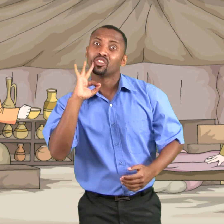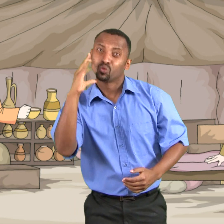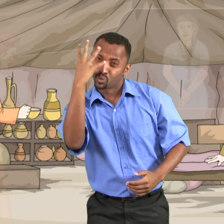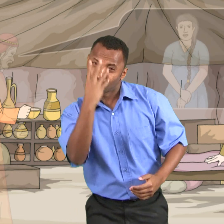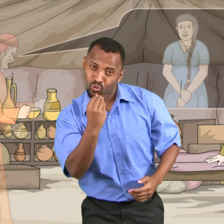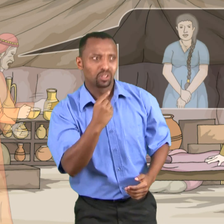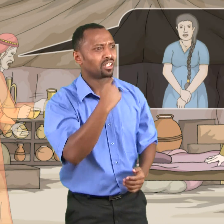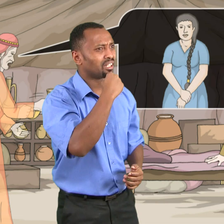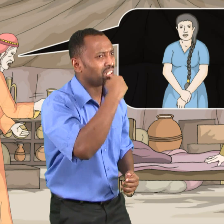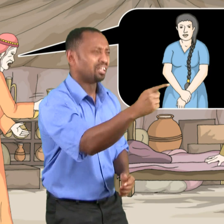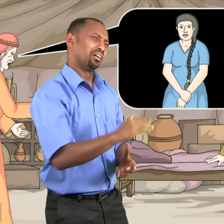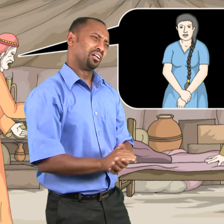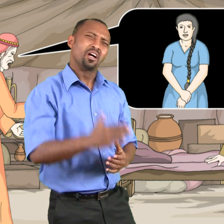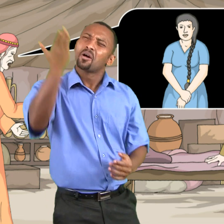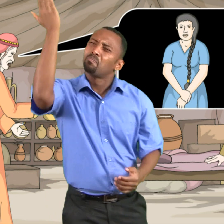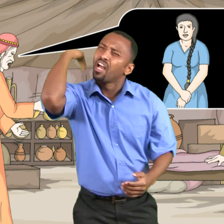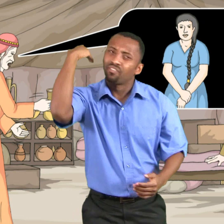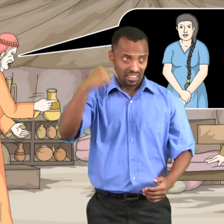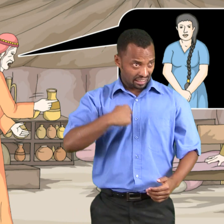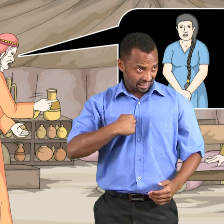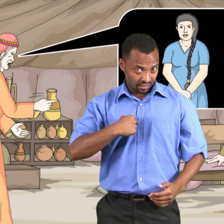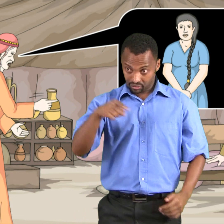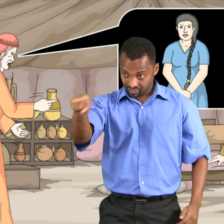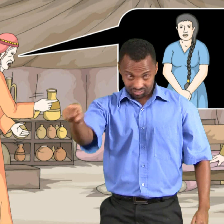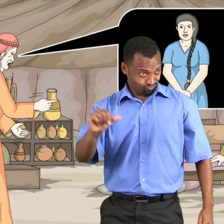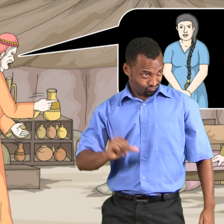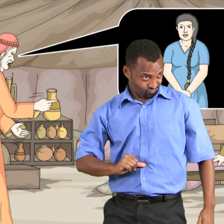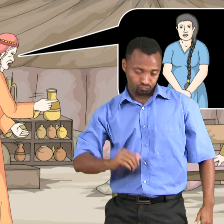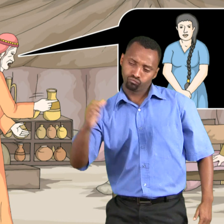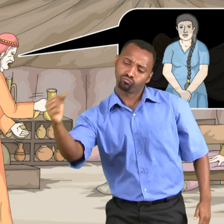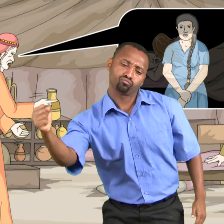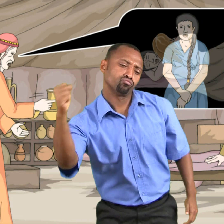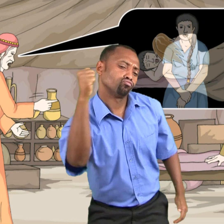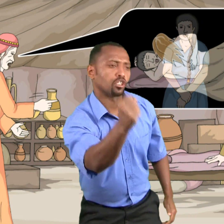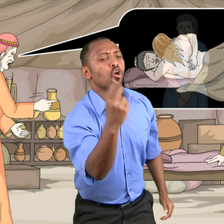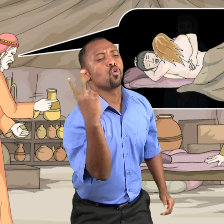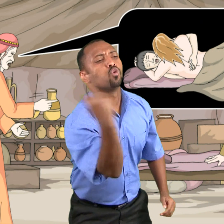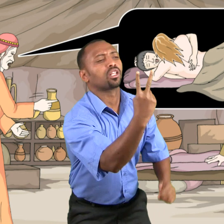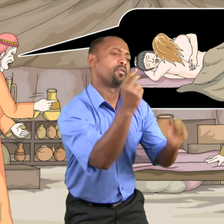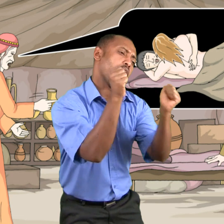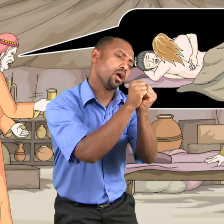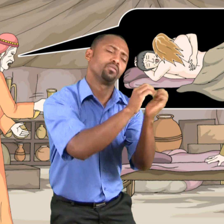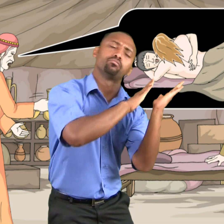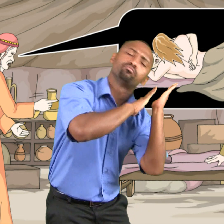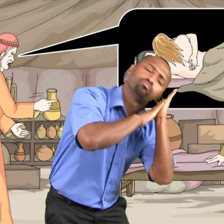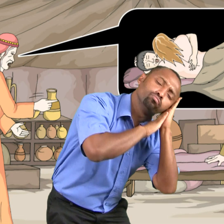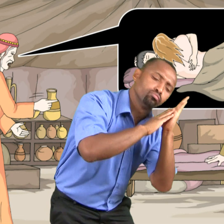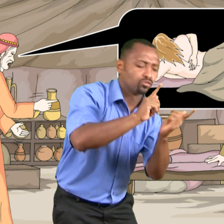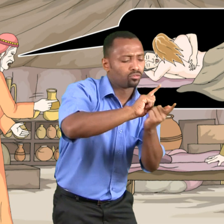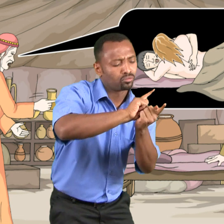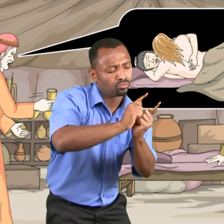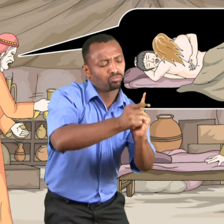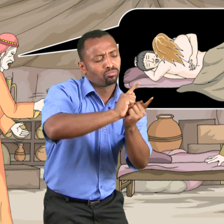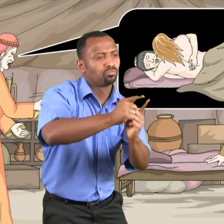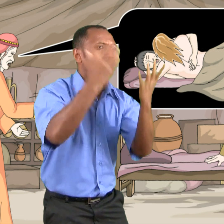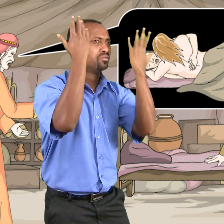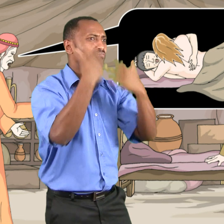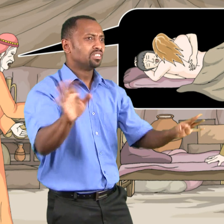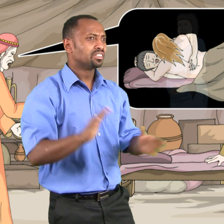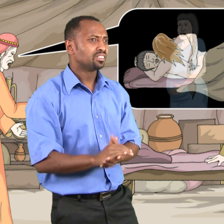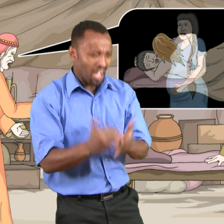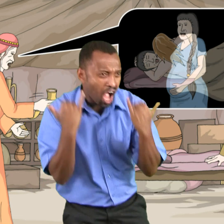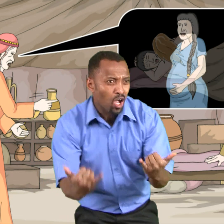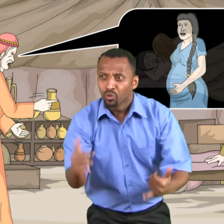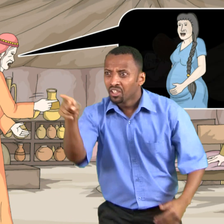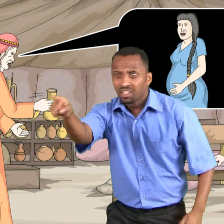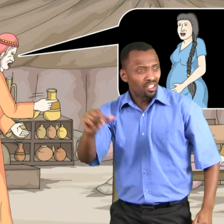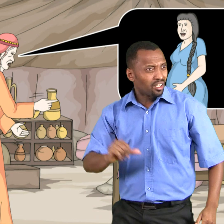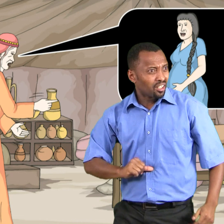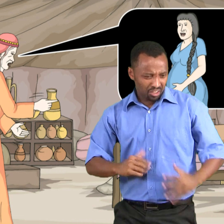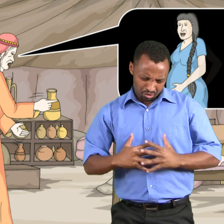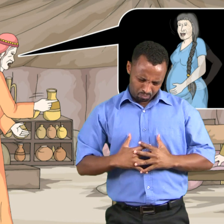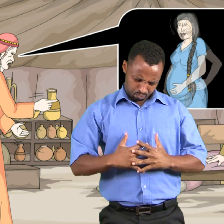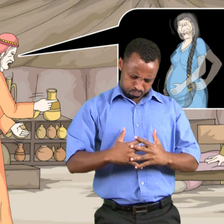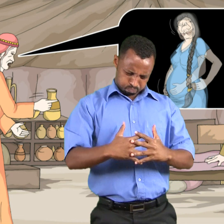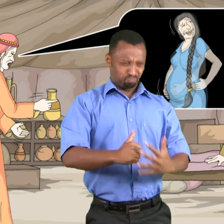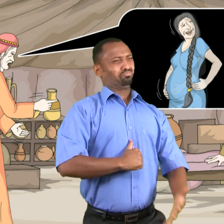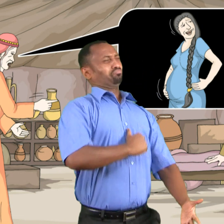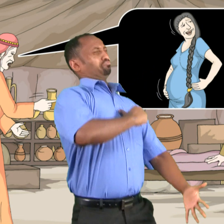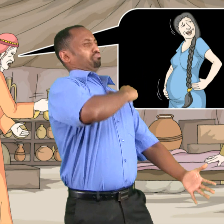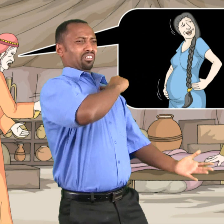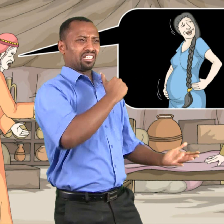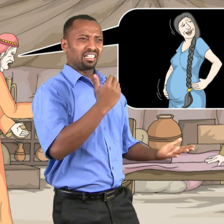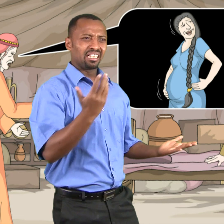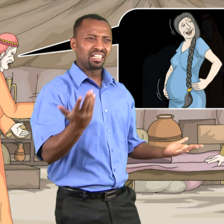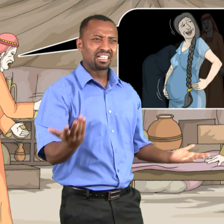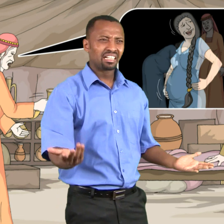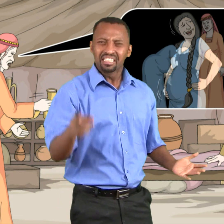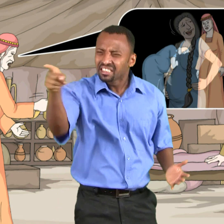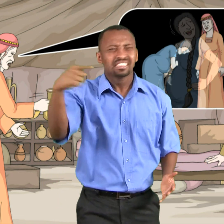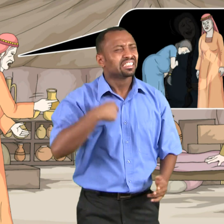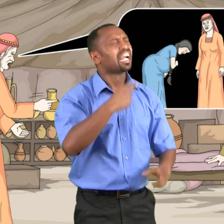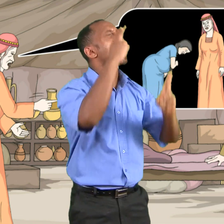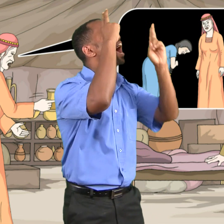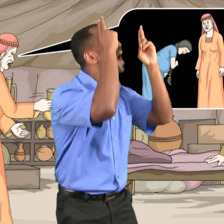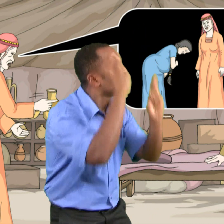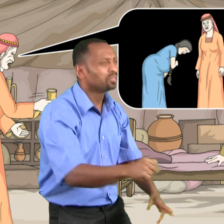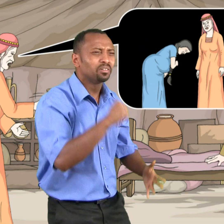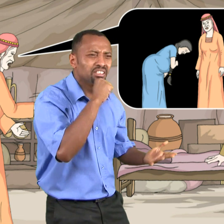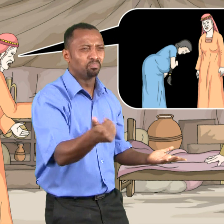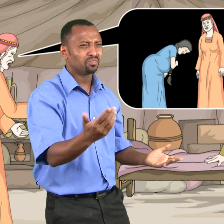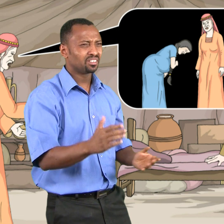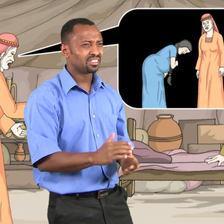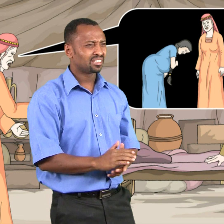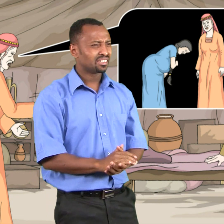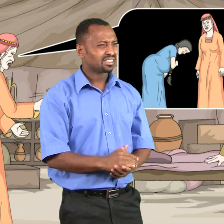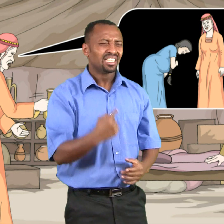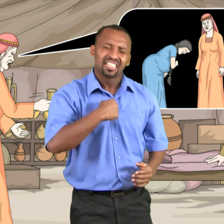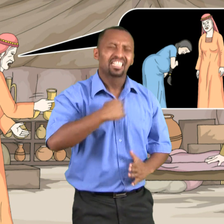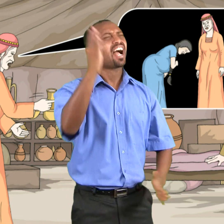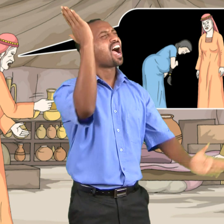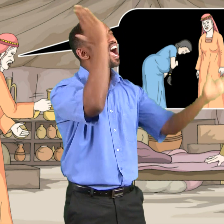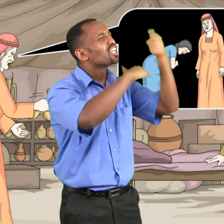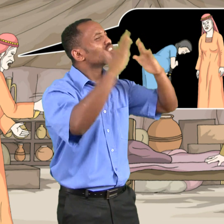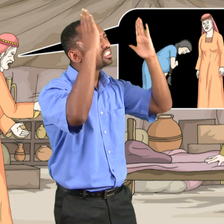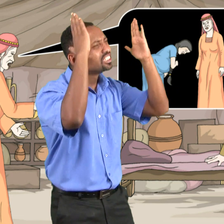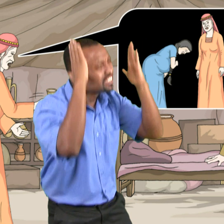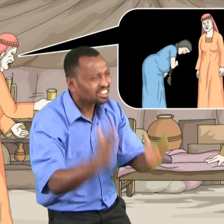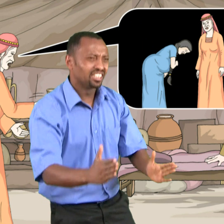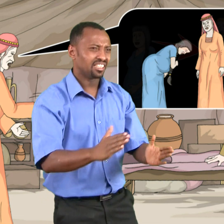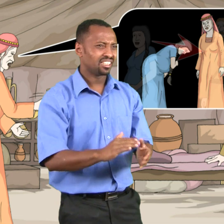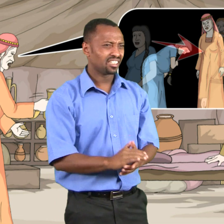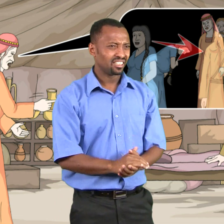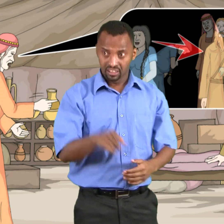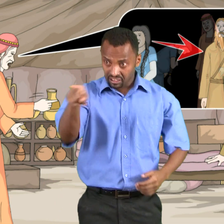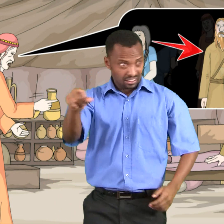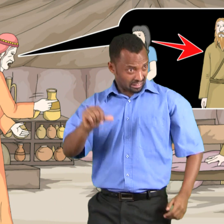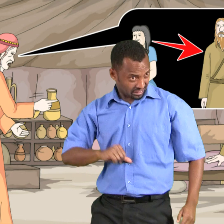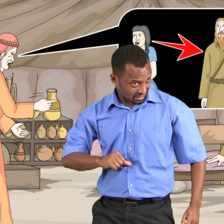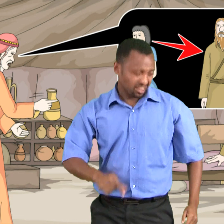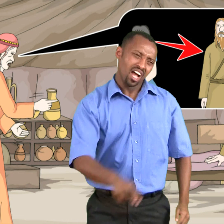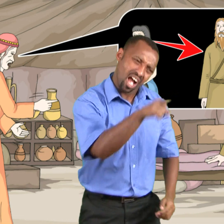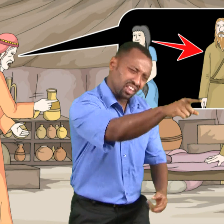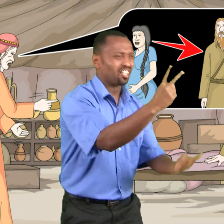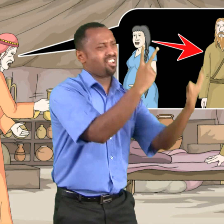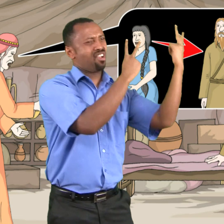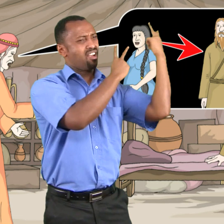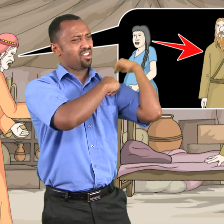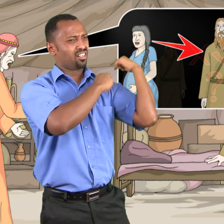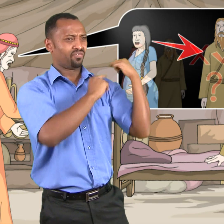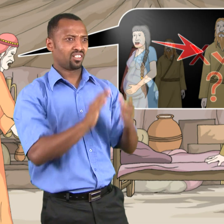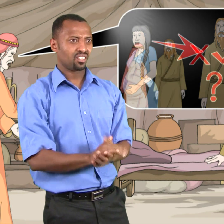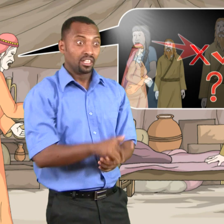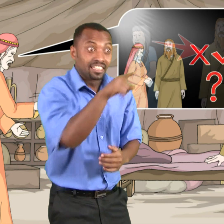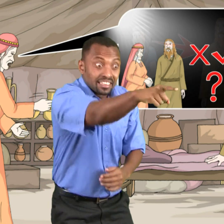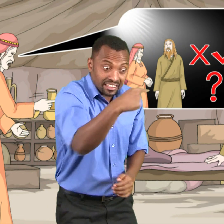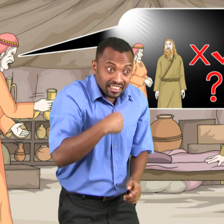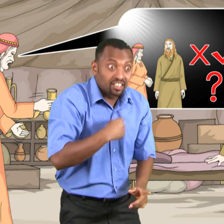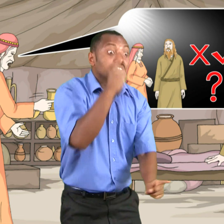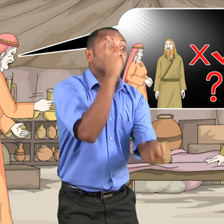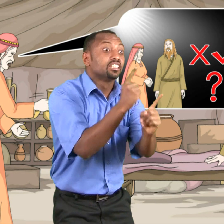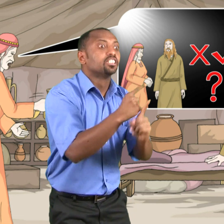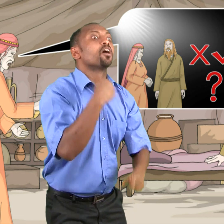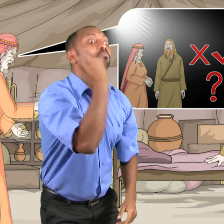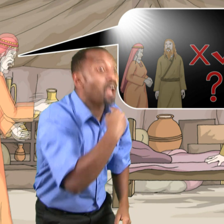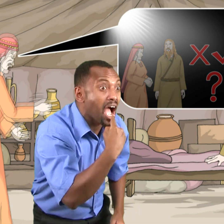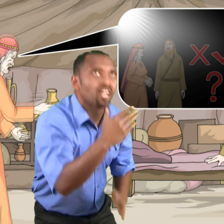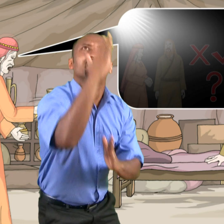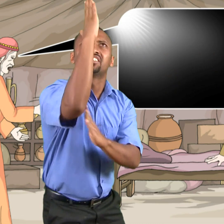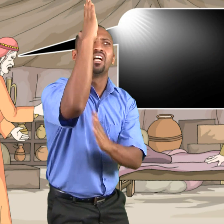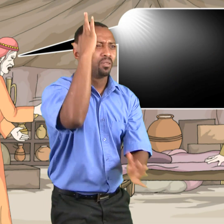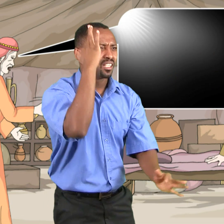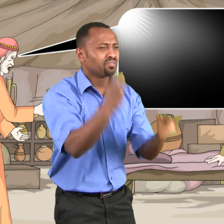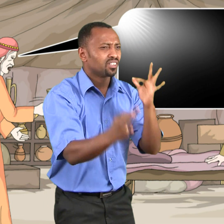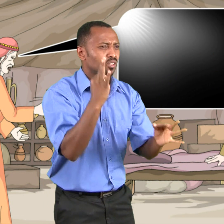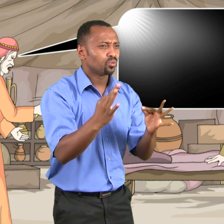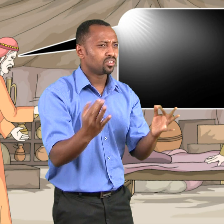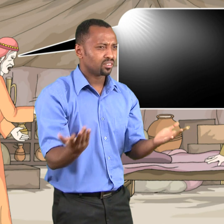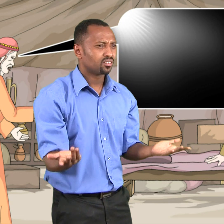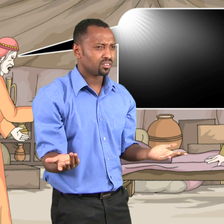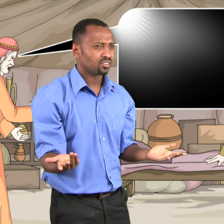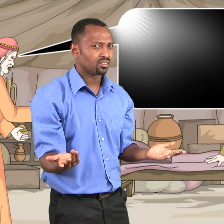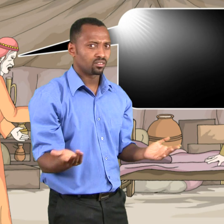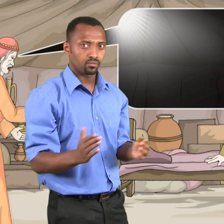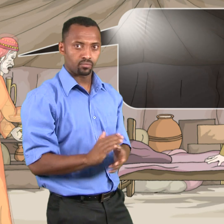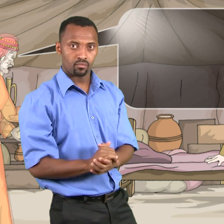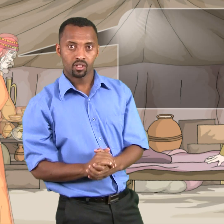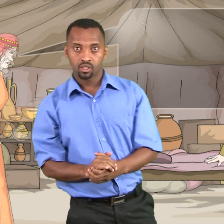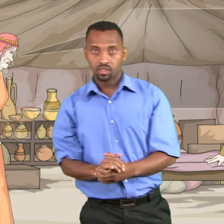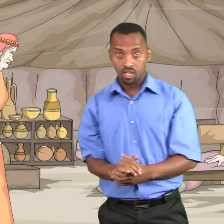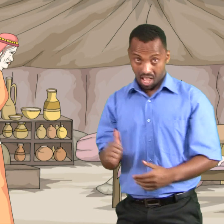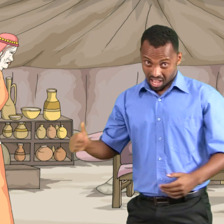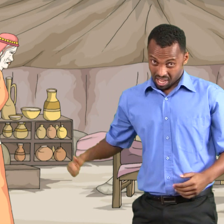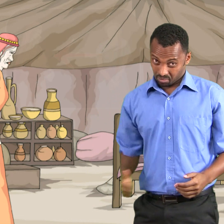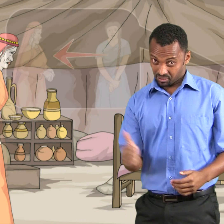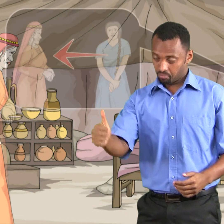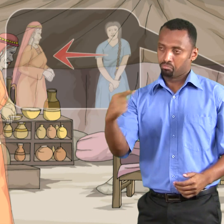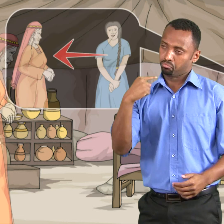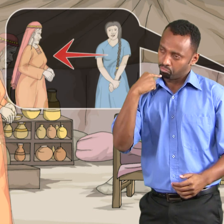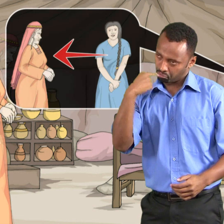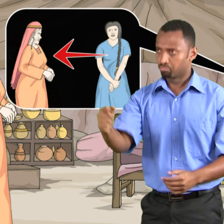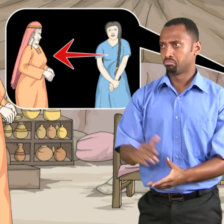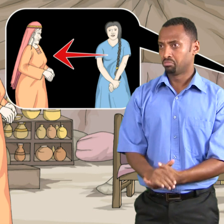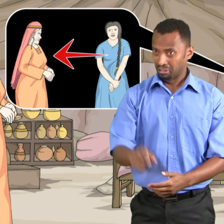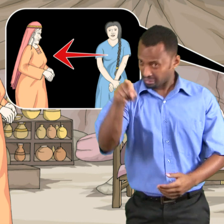I delivered my servant into your arms, and ever since she saw that she was pregnant, she has treated me with contempt. May the LORD judge between you and me.”